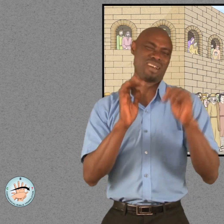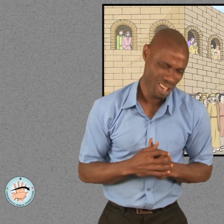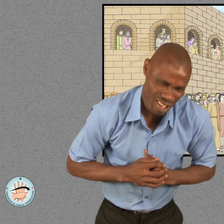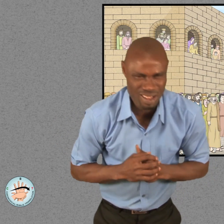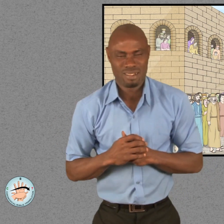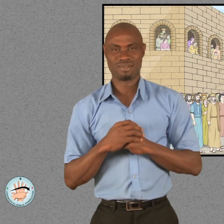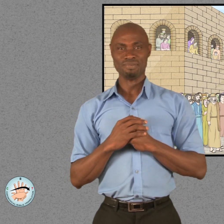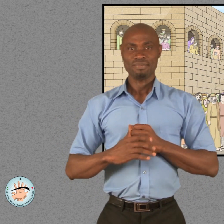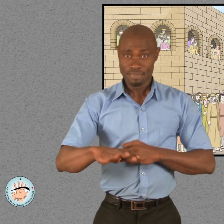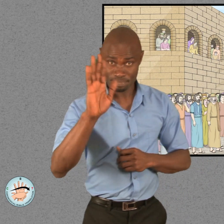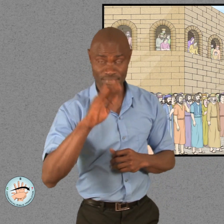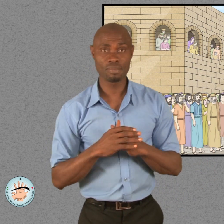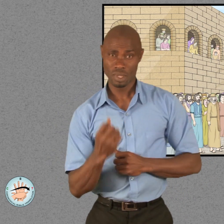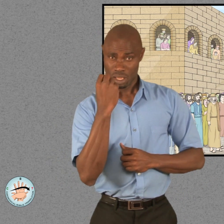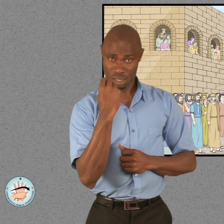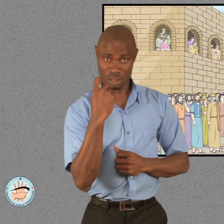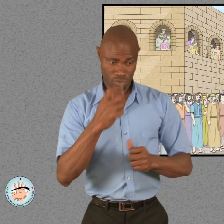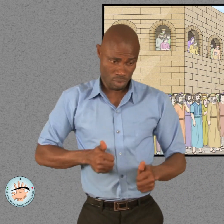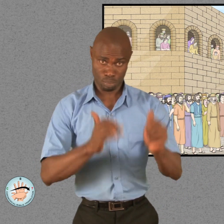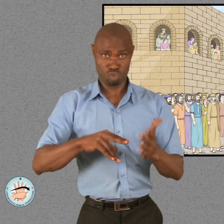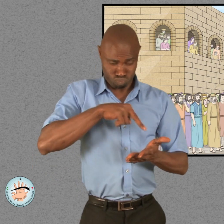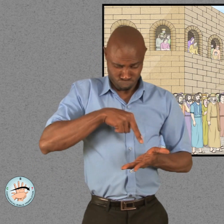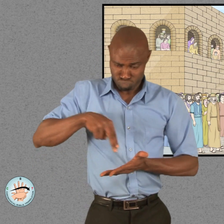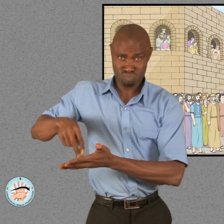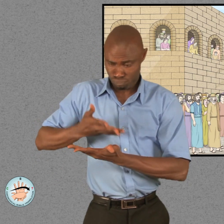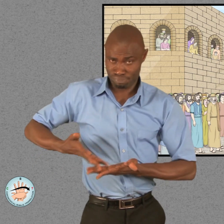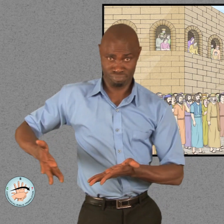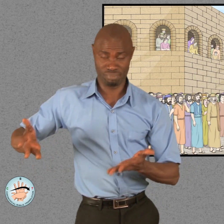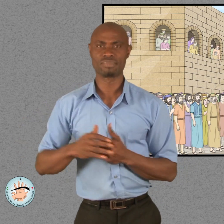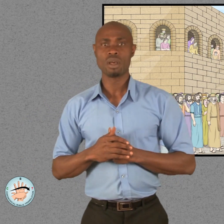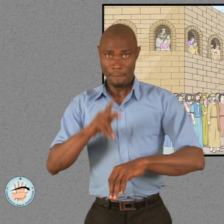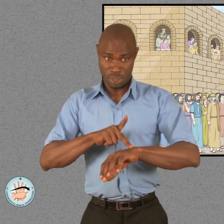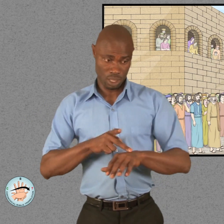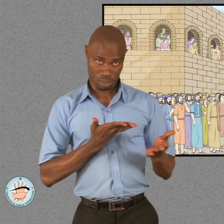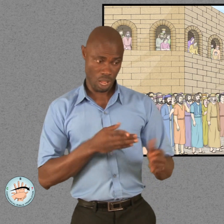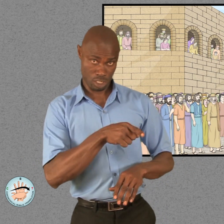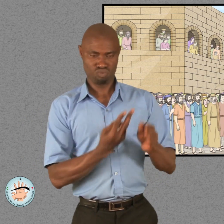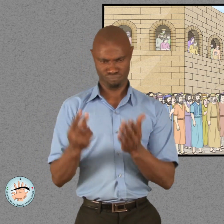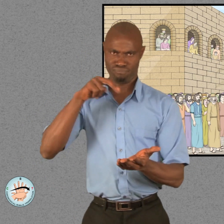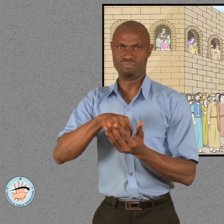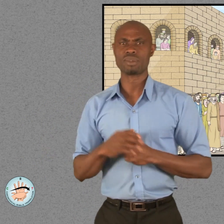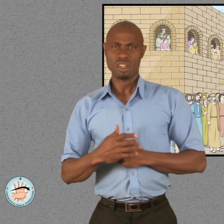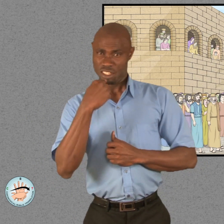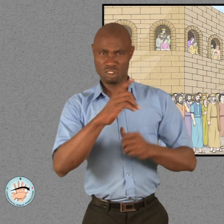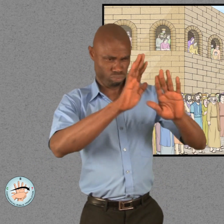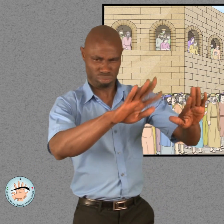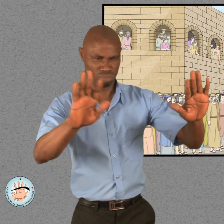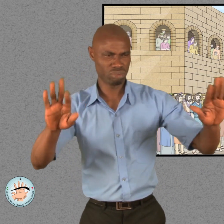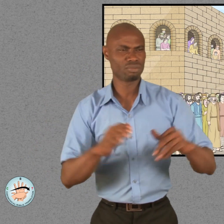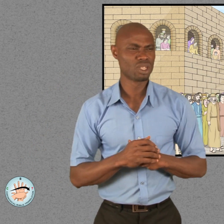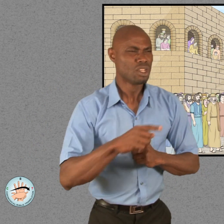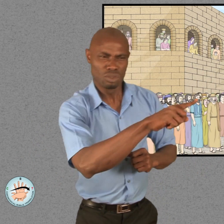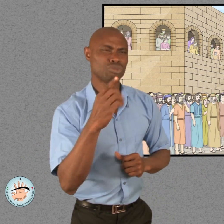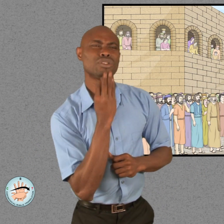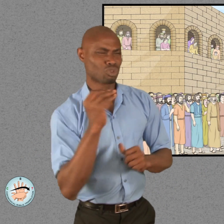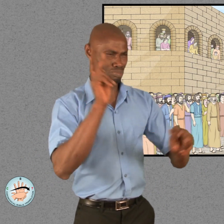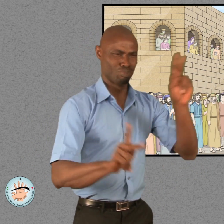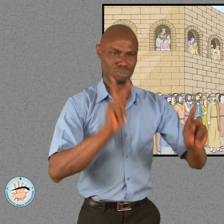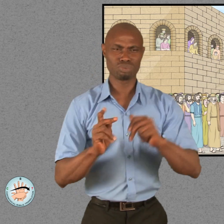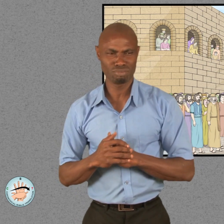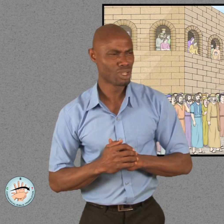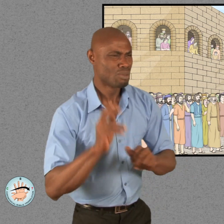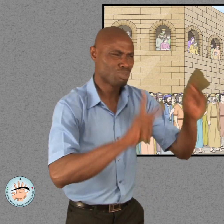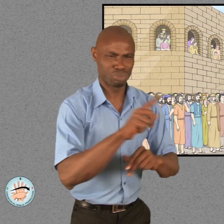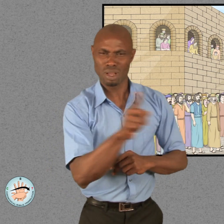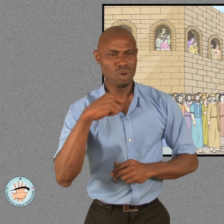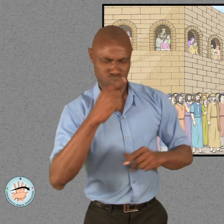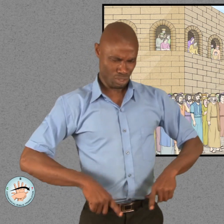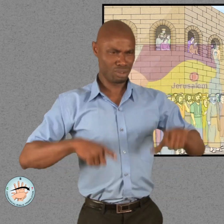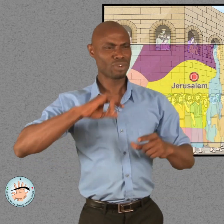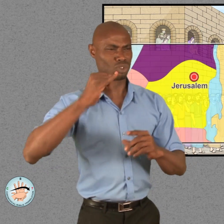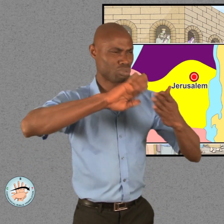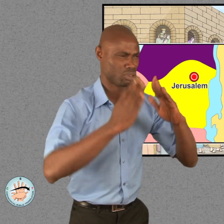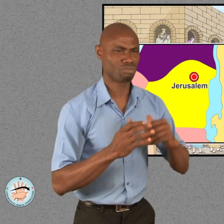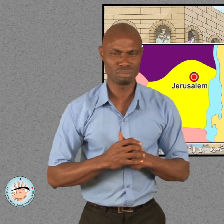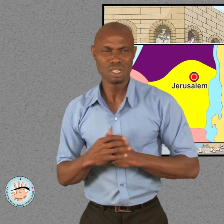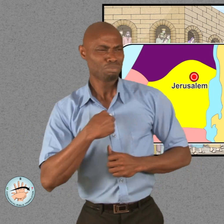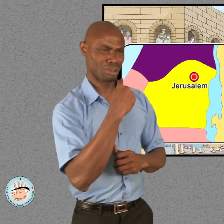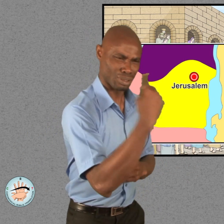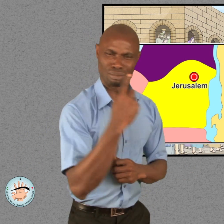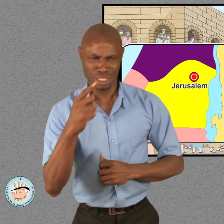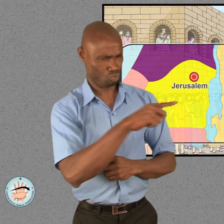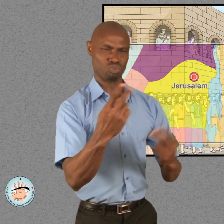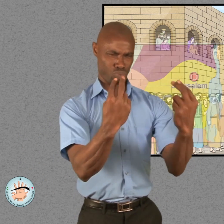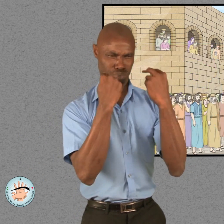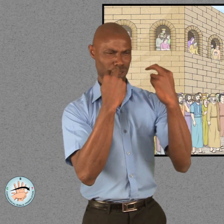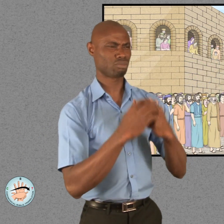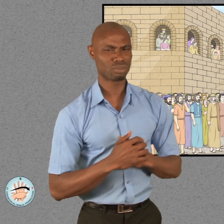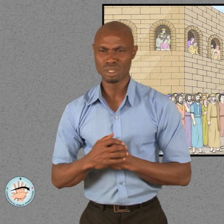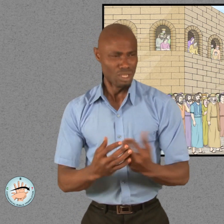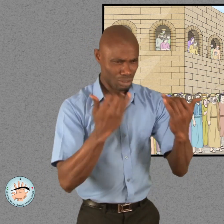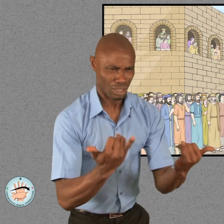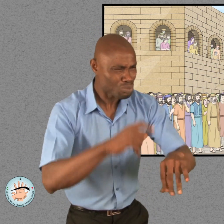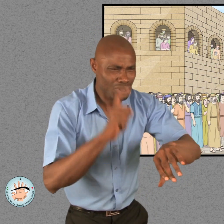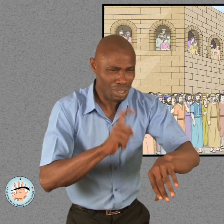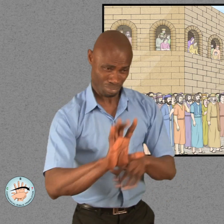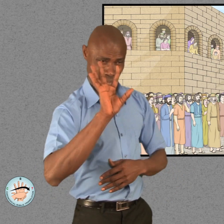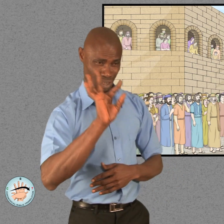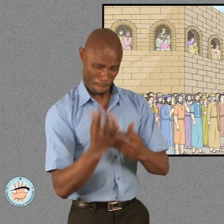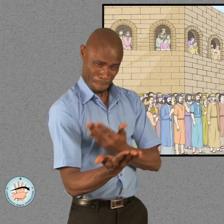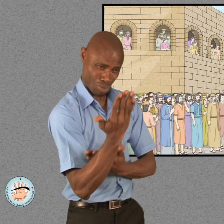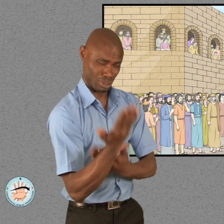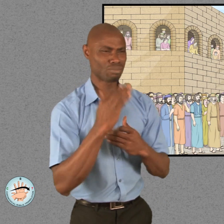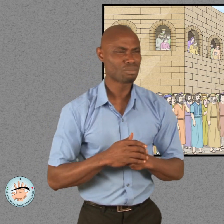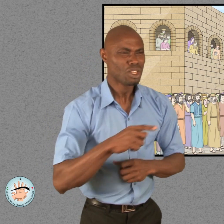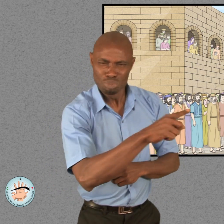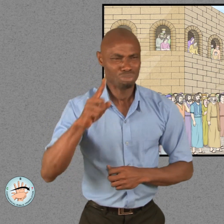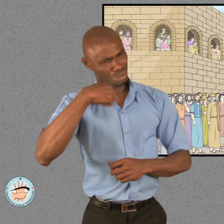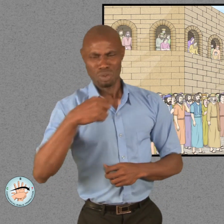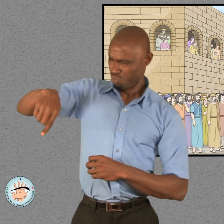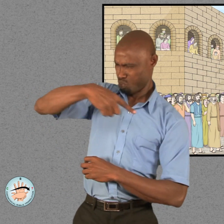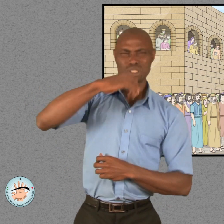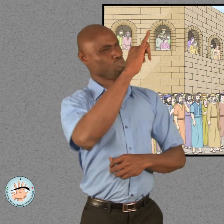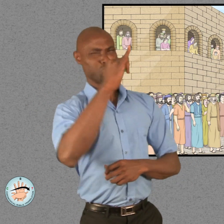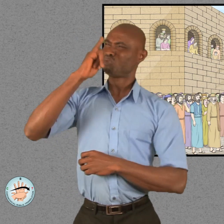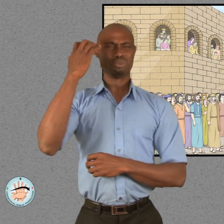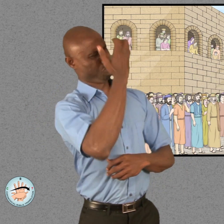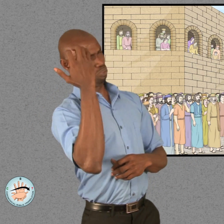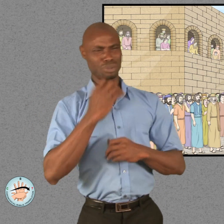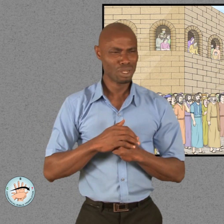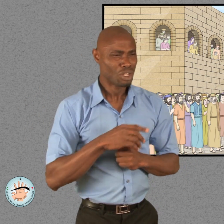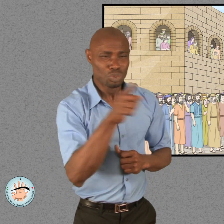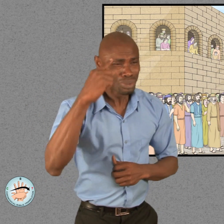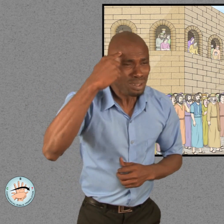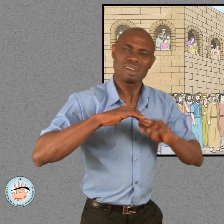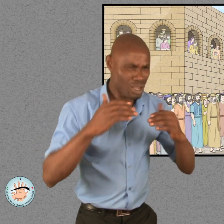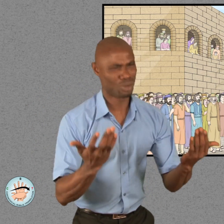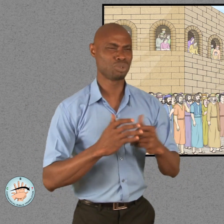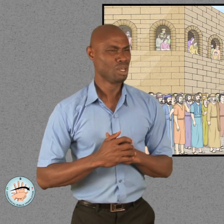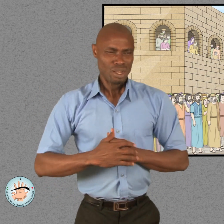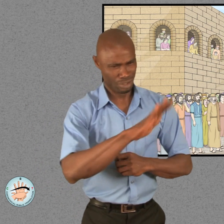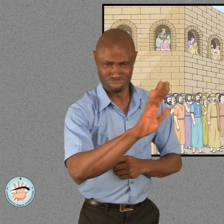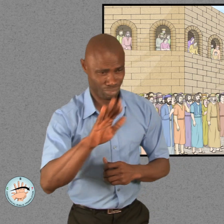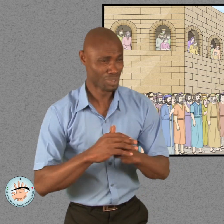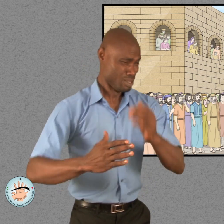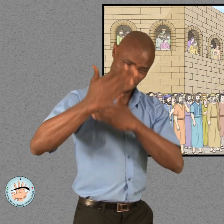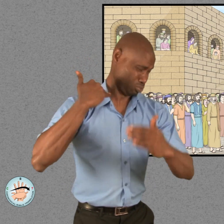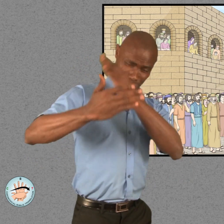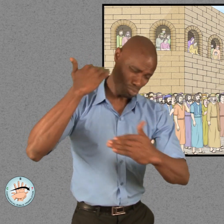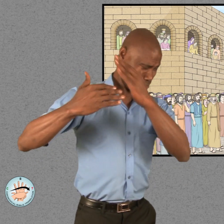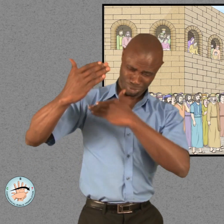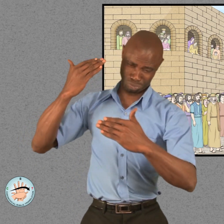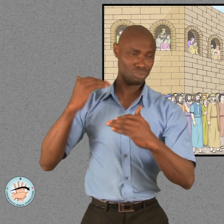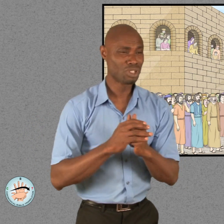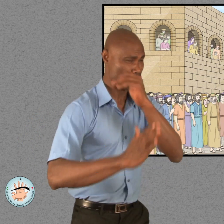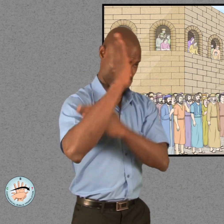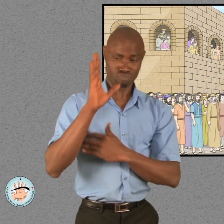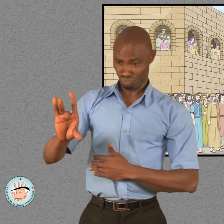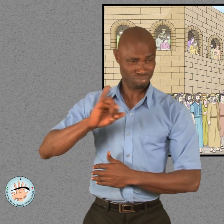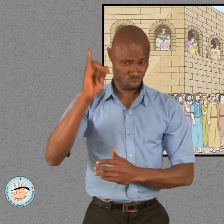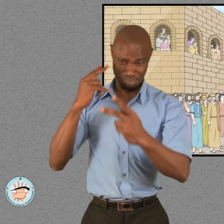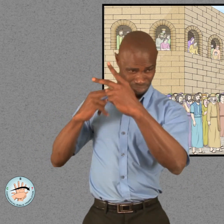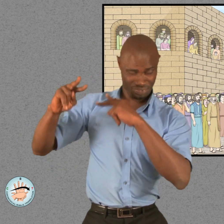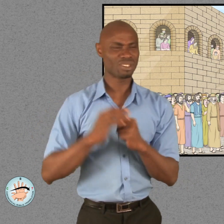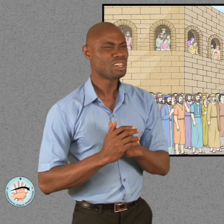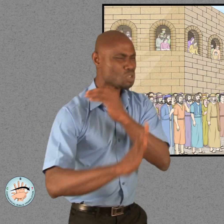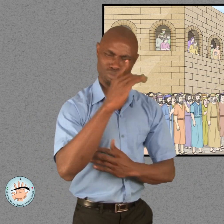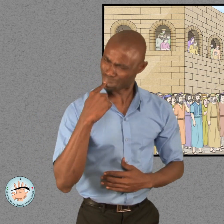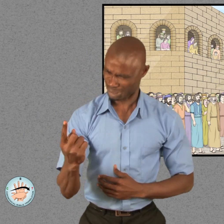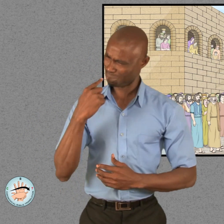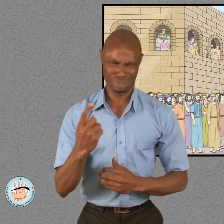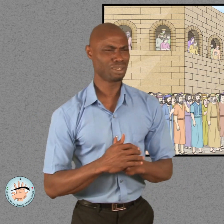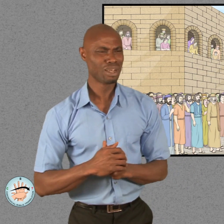Then Peter stood up with the Eleven, lifted up his voice, and addressed the crowd: “Men of Judea and all who dwell in Jerusalem, let this be known to you, and listen carefully to my words.